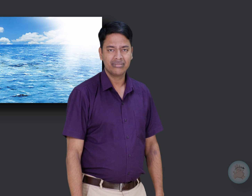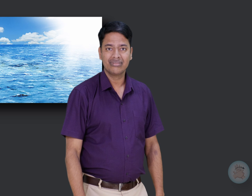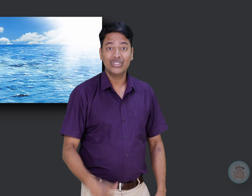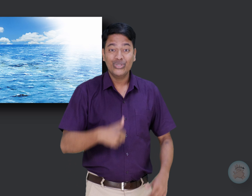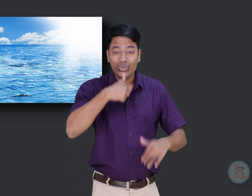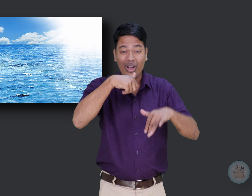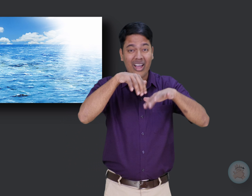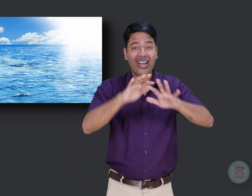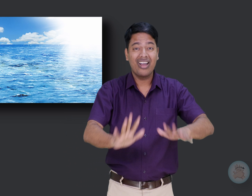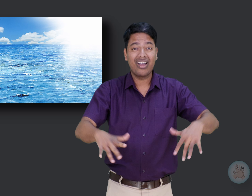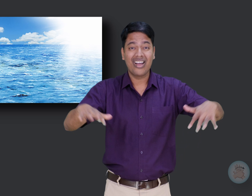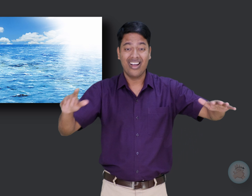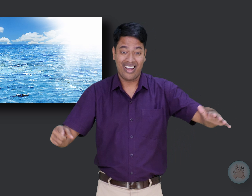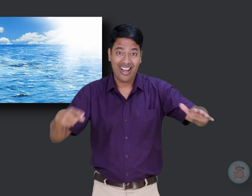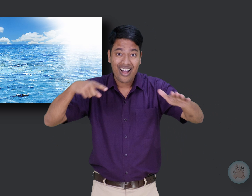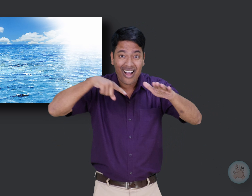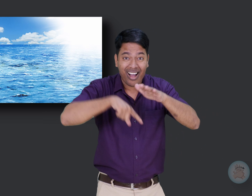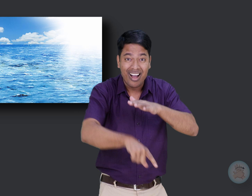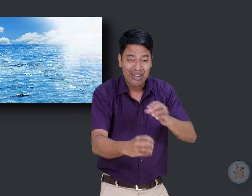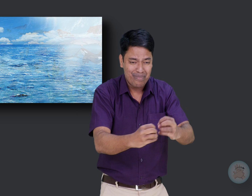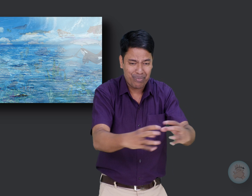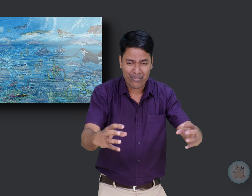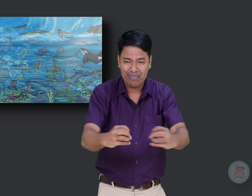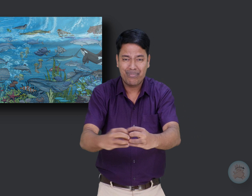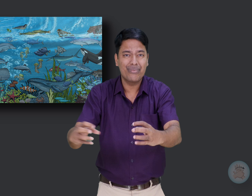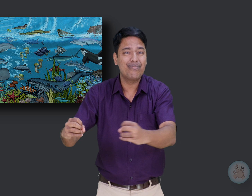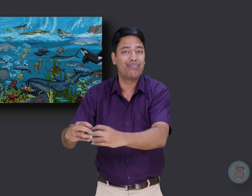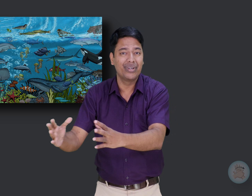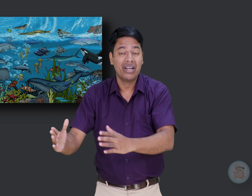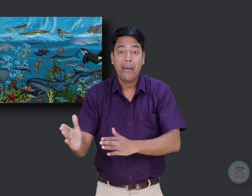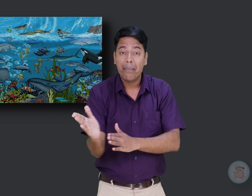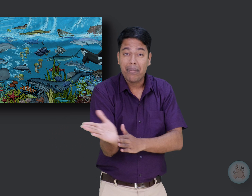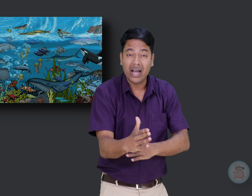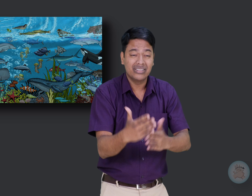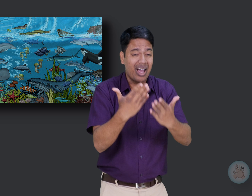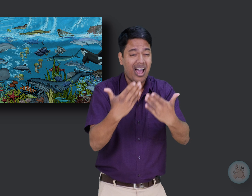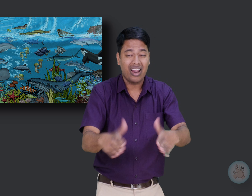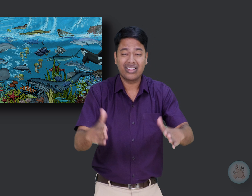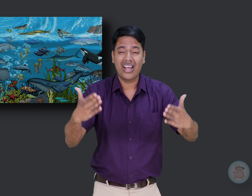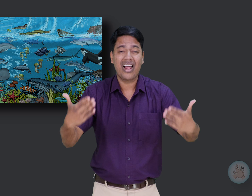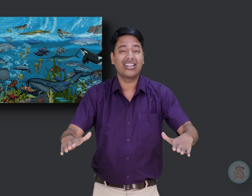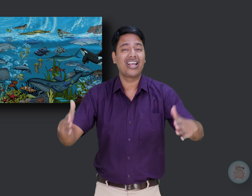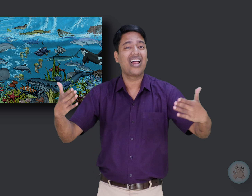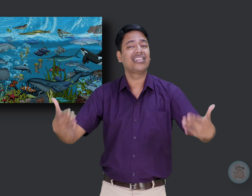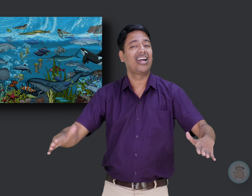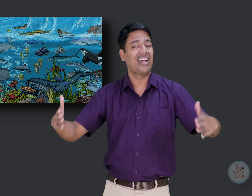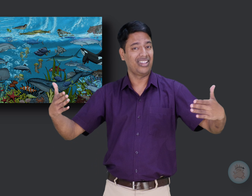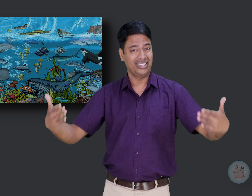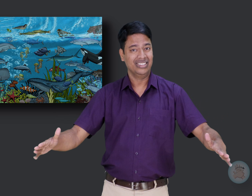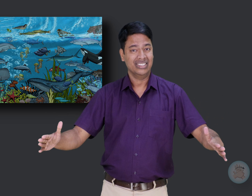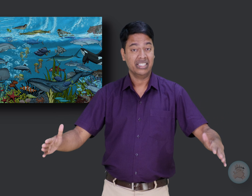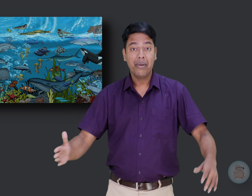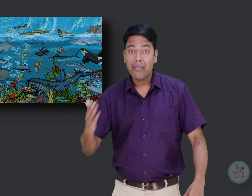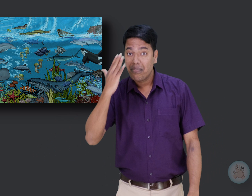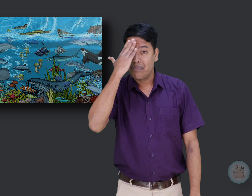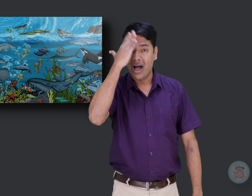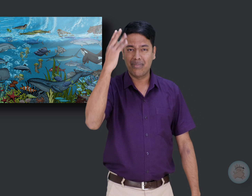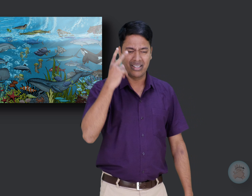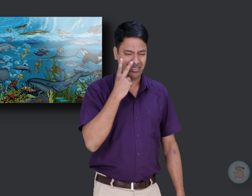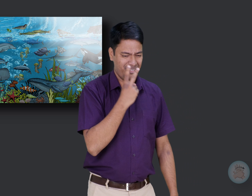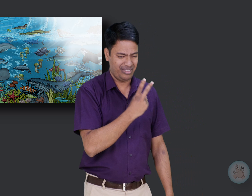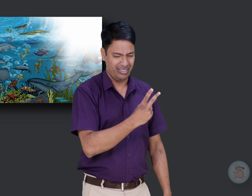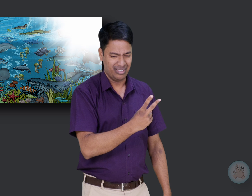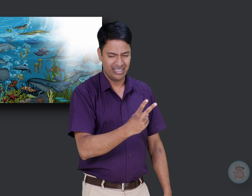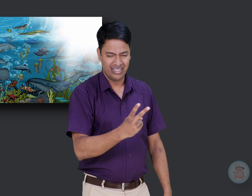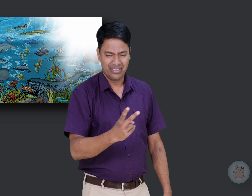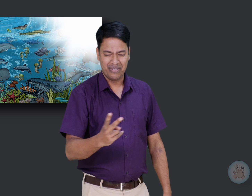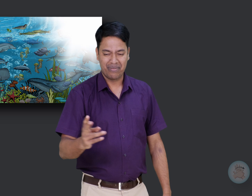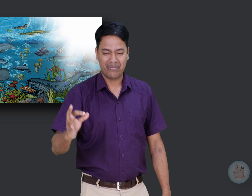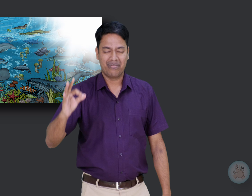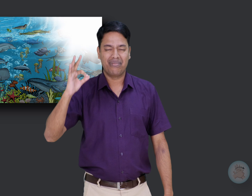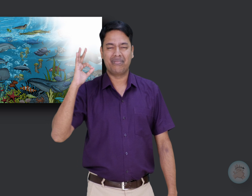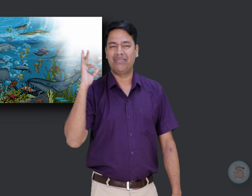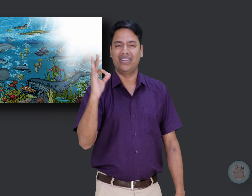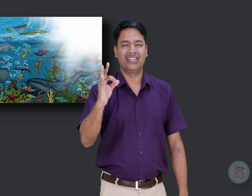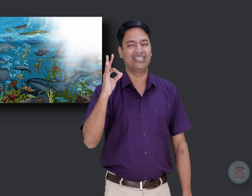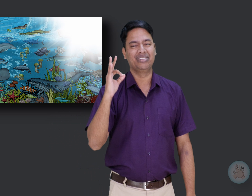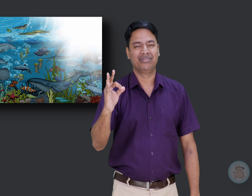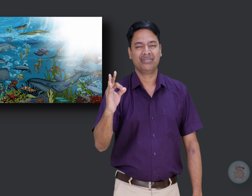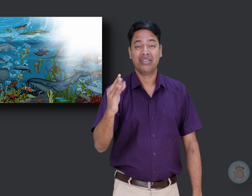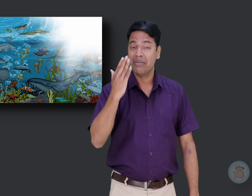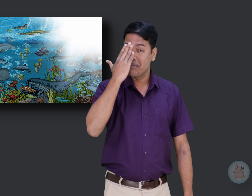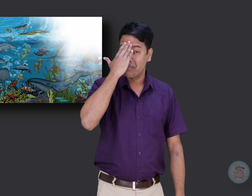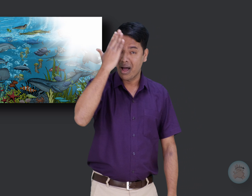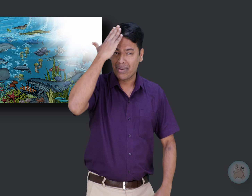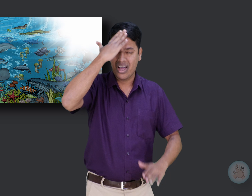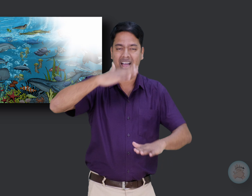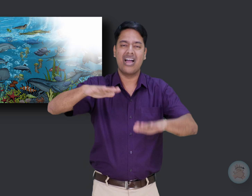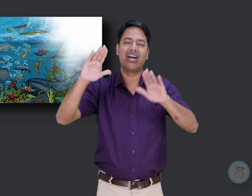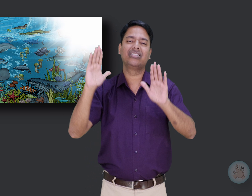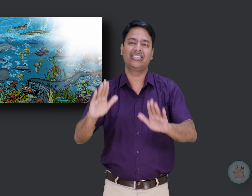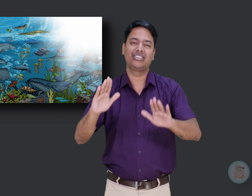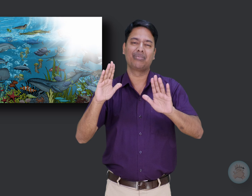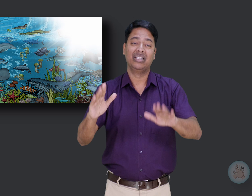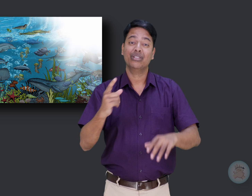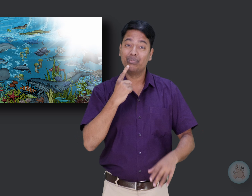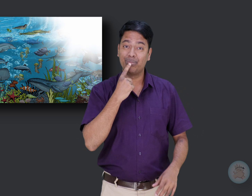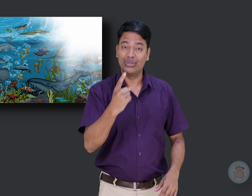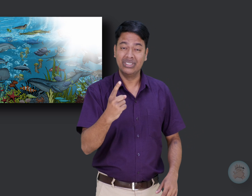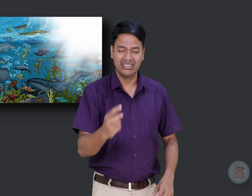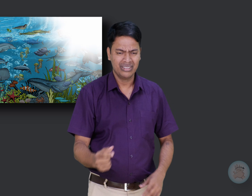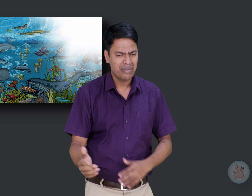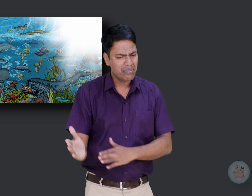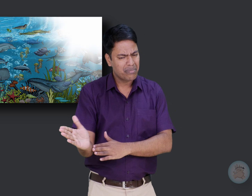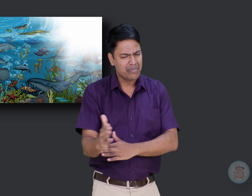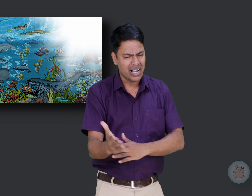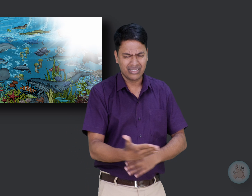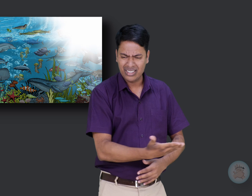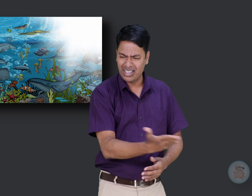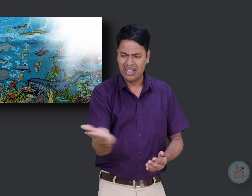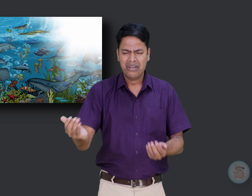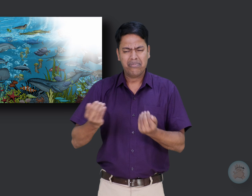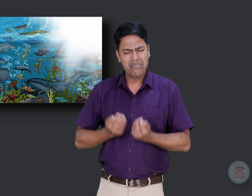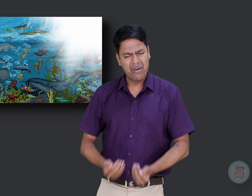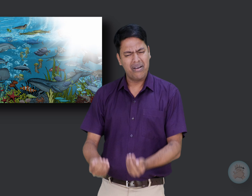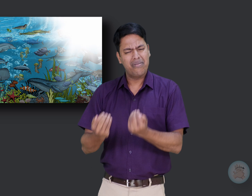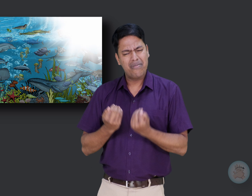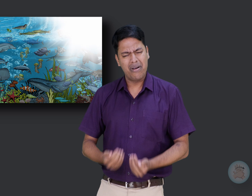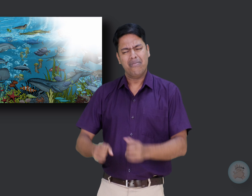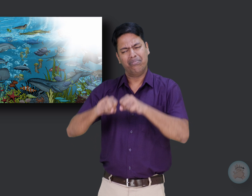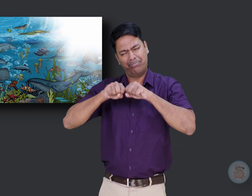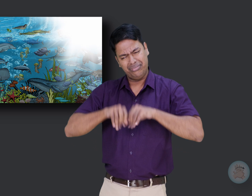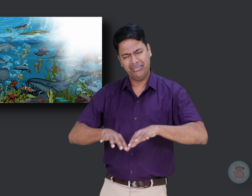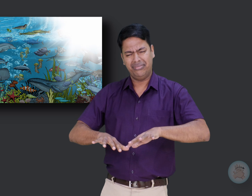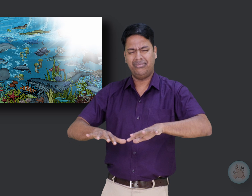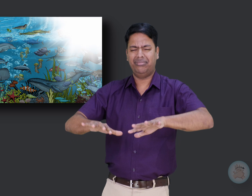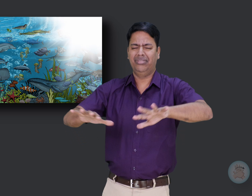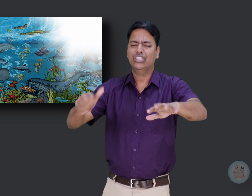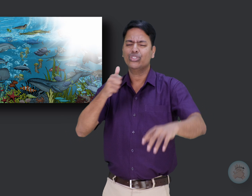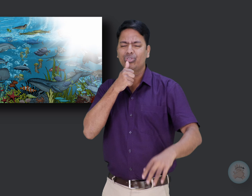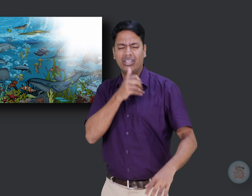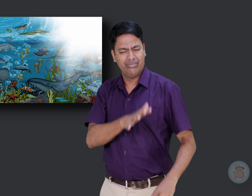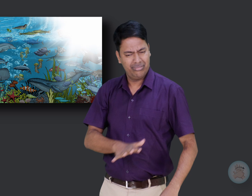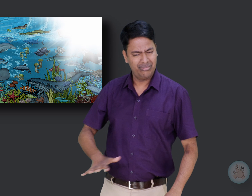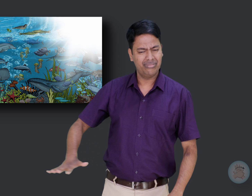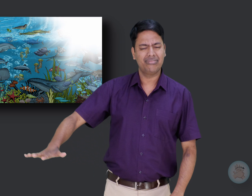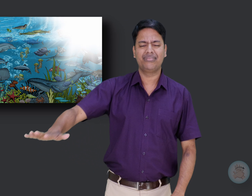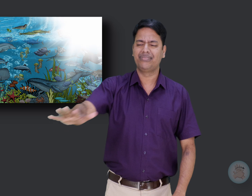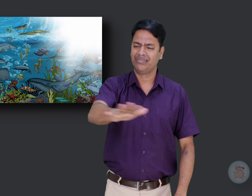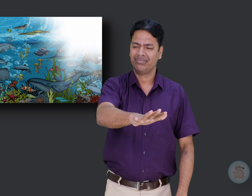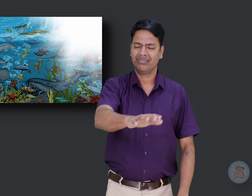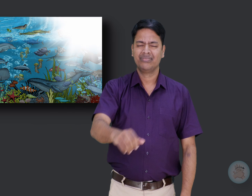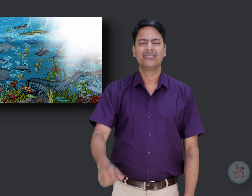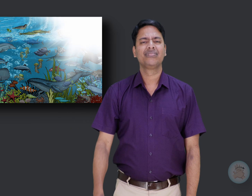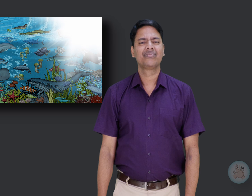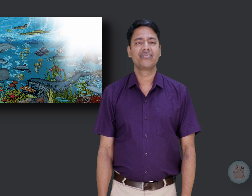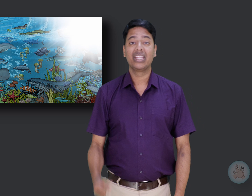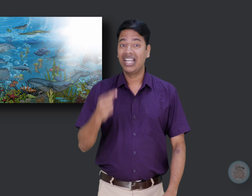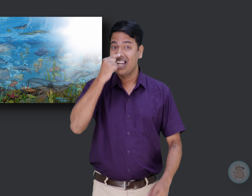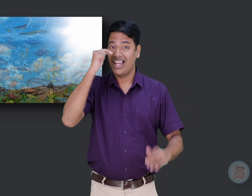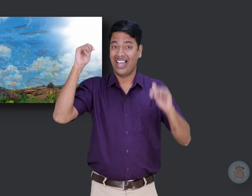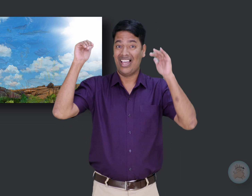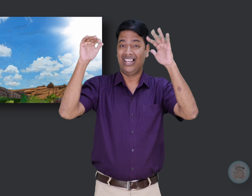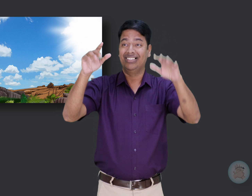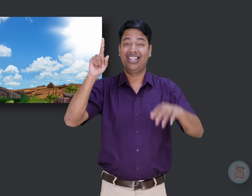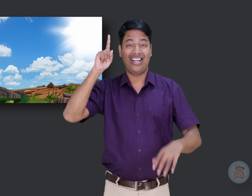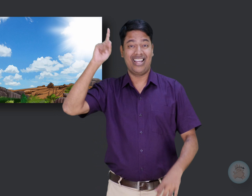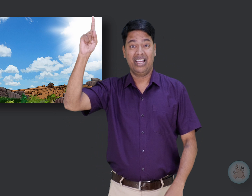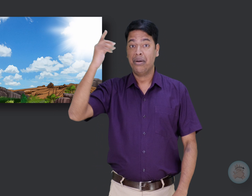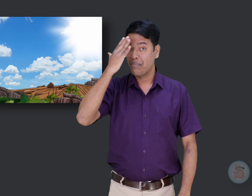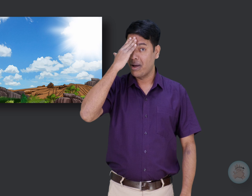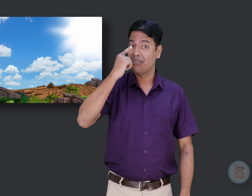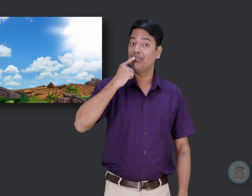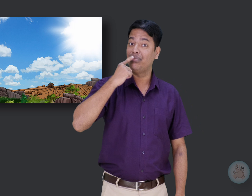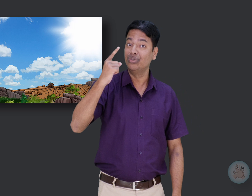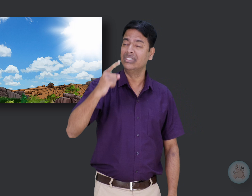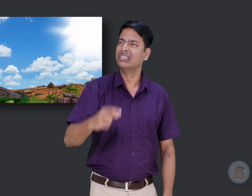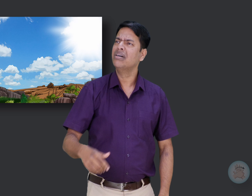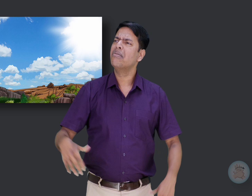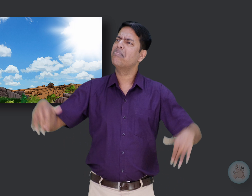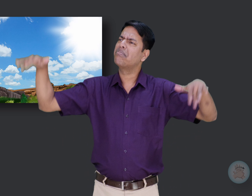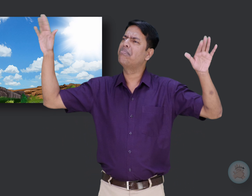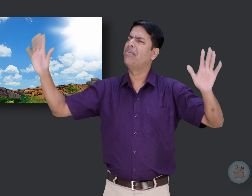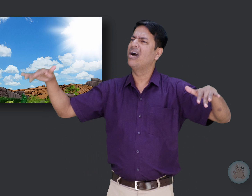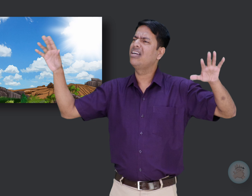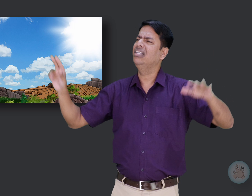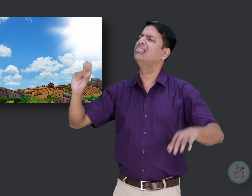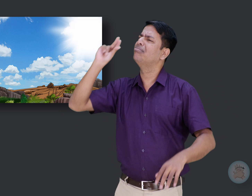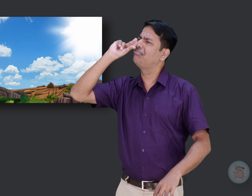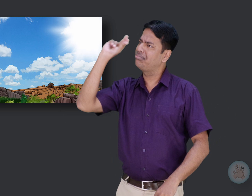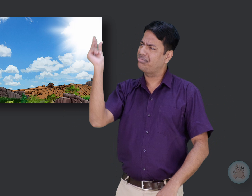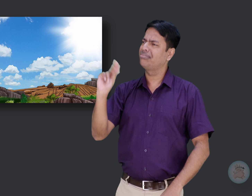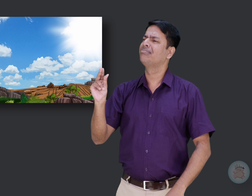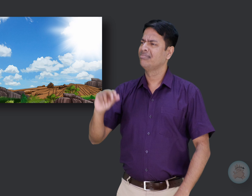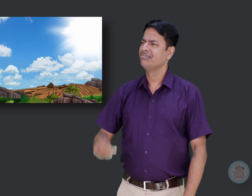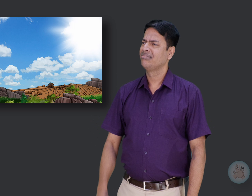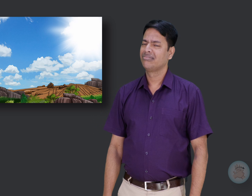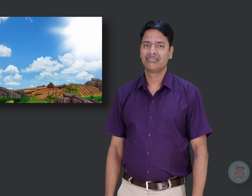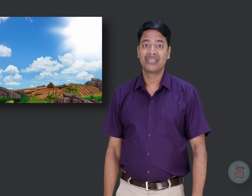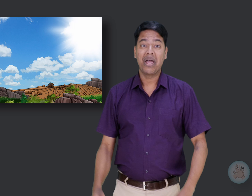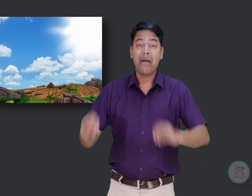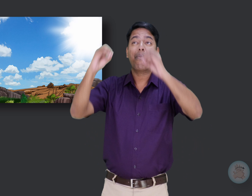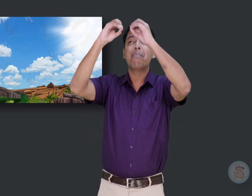So God created the great sea creatures and every living thing that moves, with which the waters teemed according to their kinds, and every bird of flight after its kind.